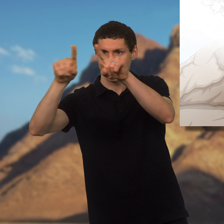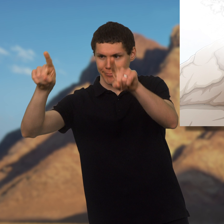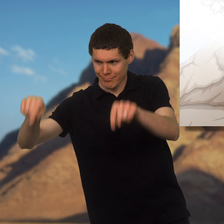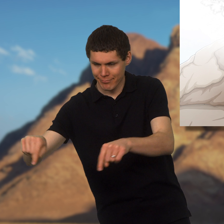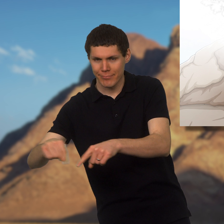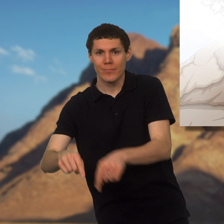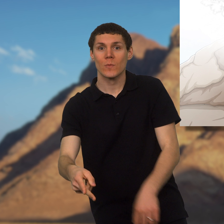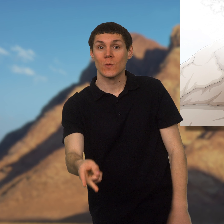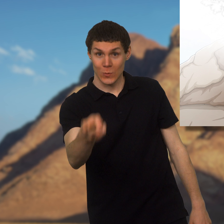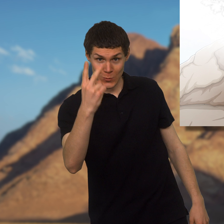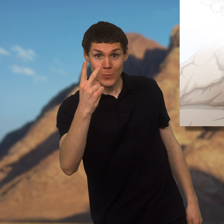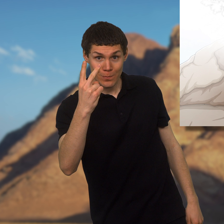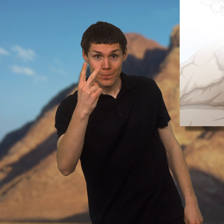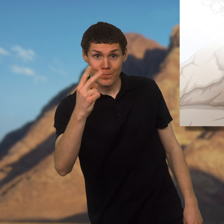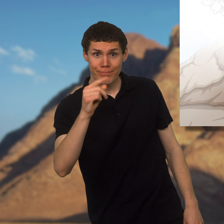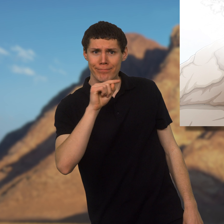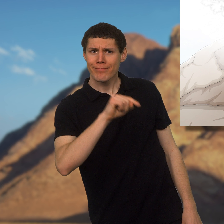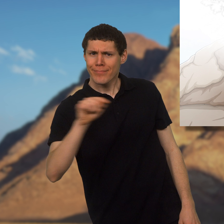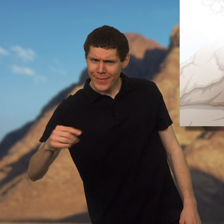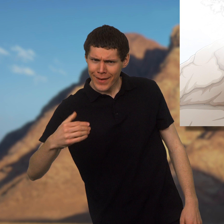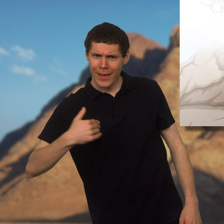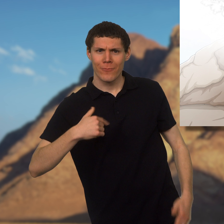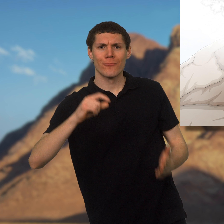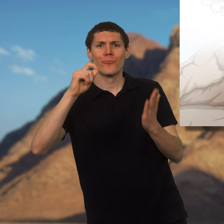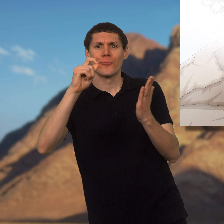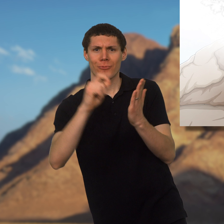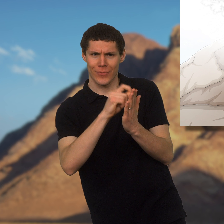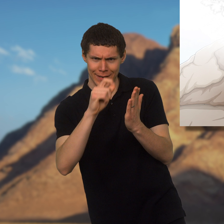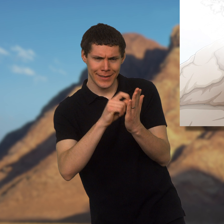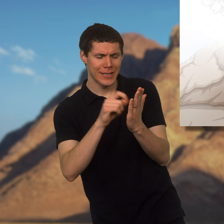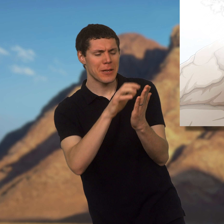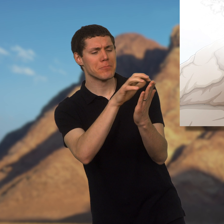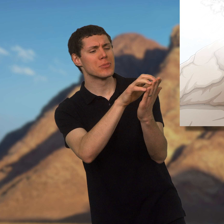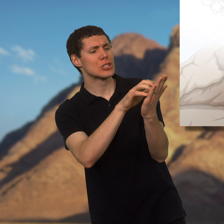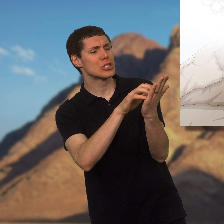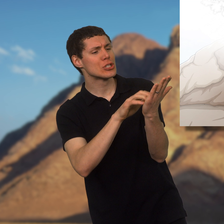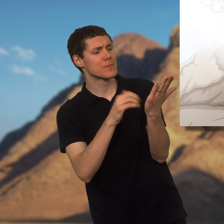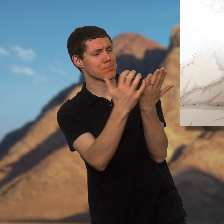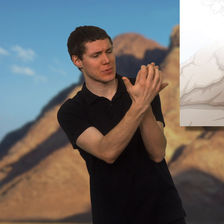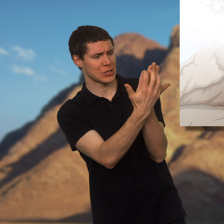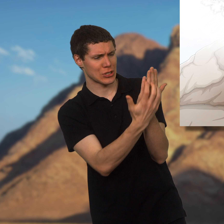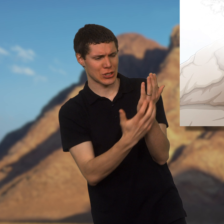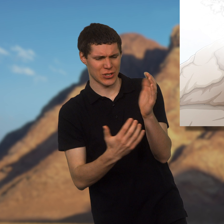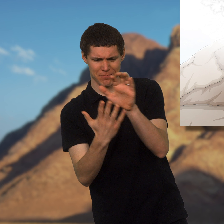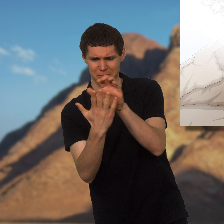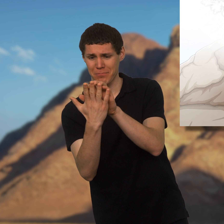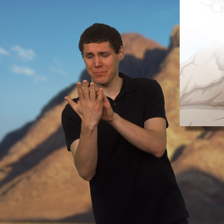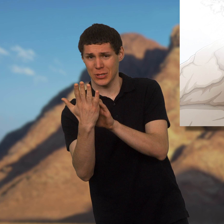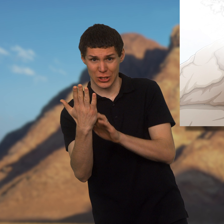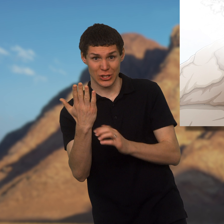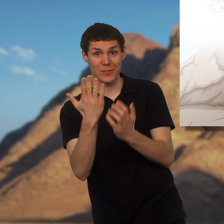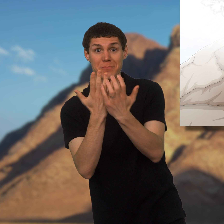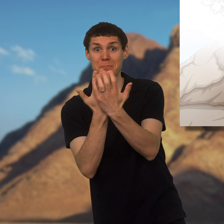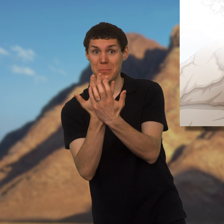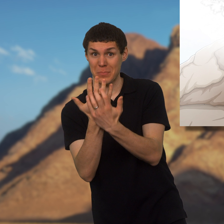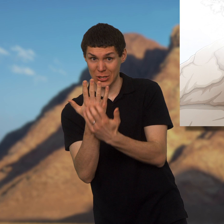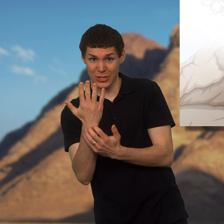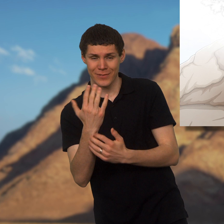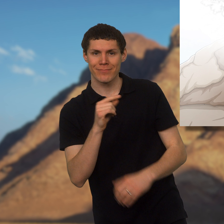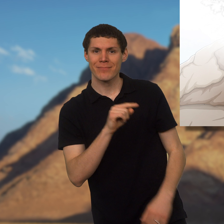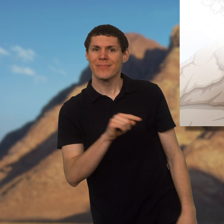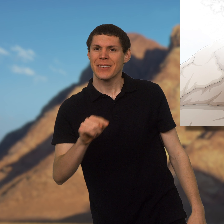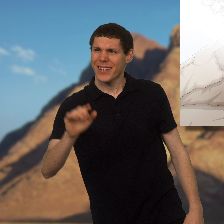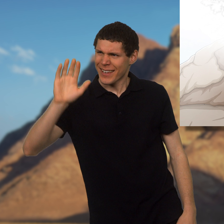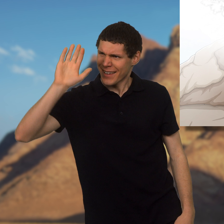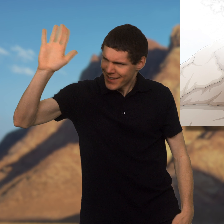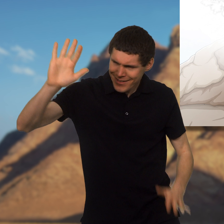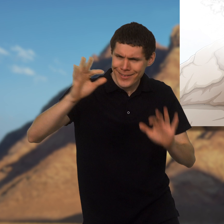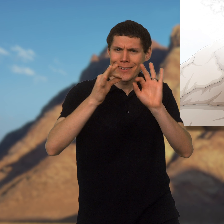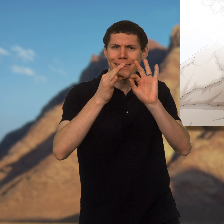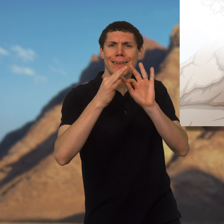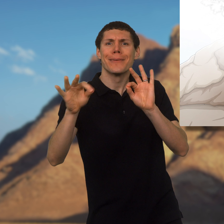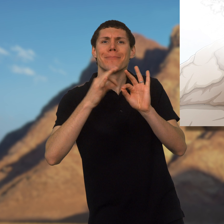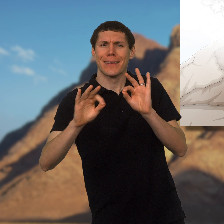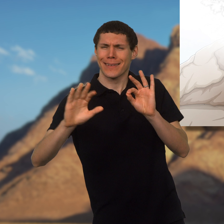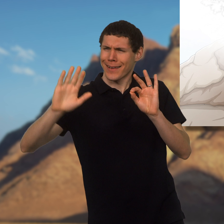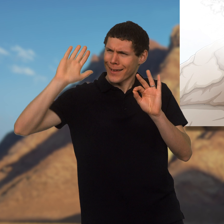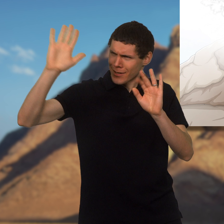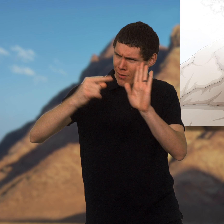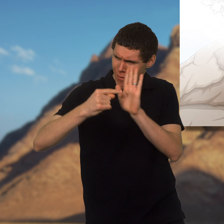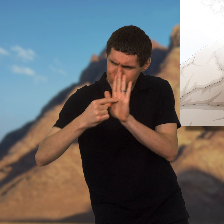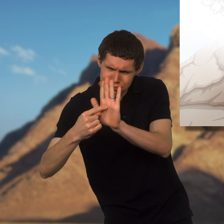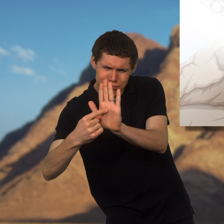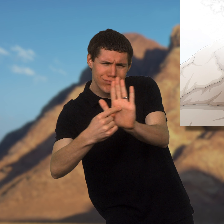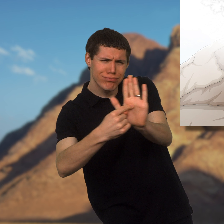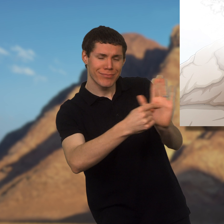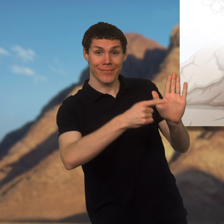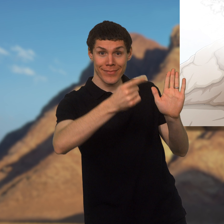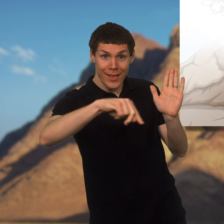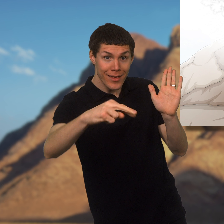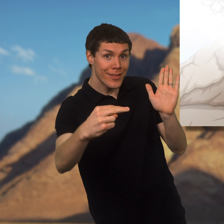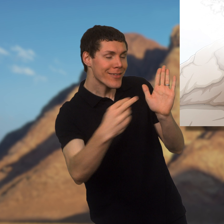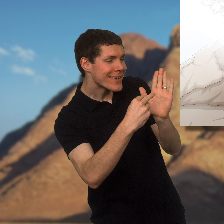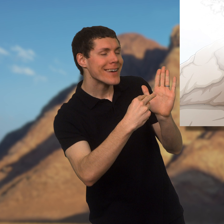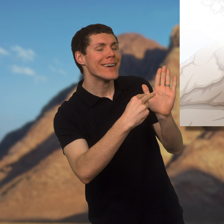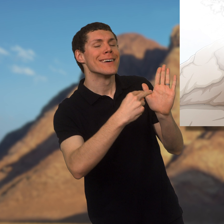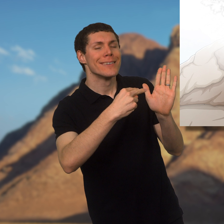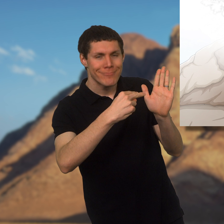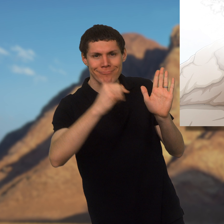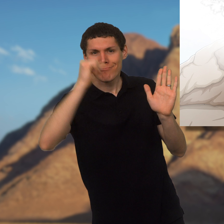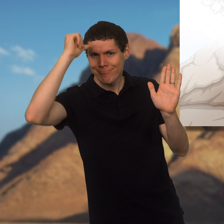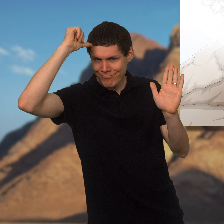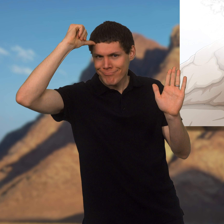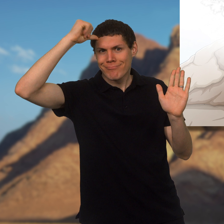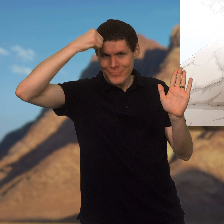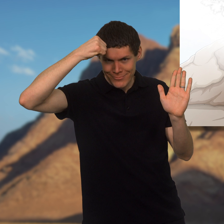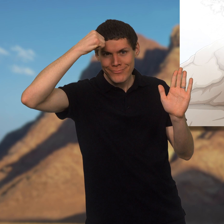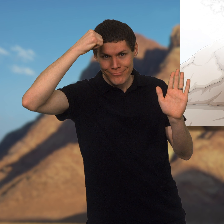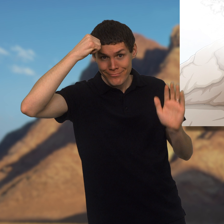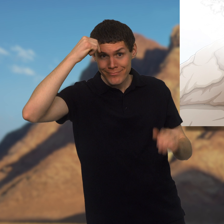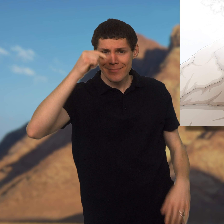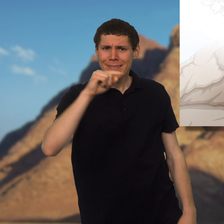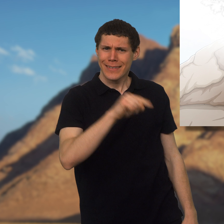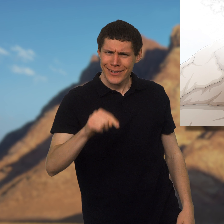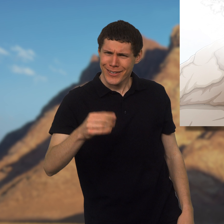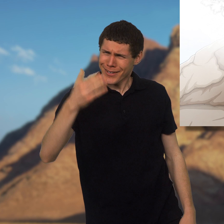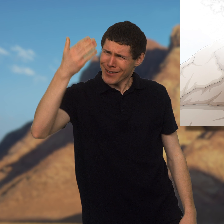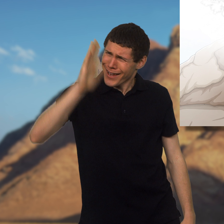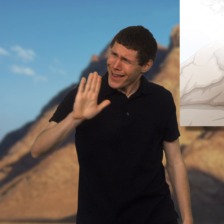They were inscribed on both sides, front and back.